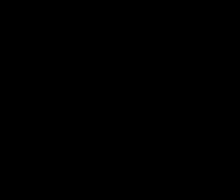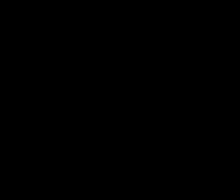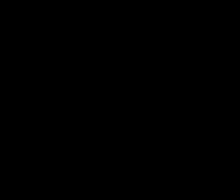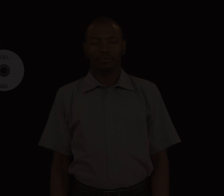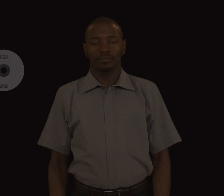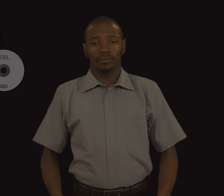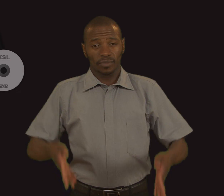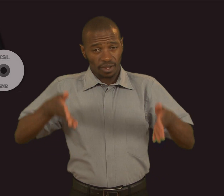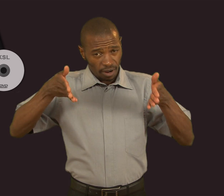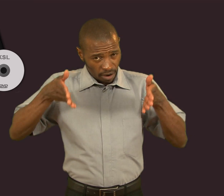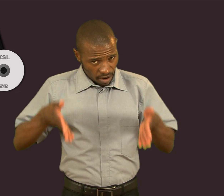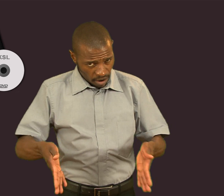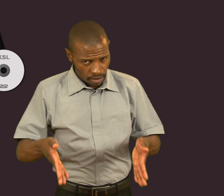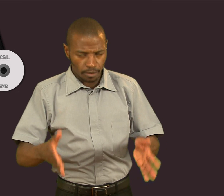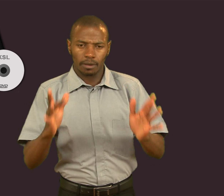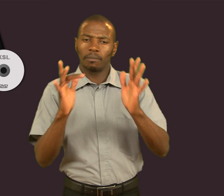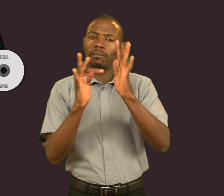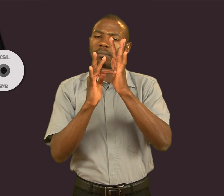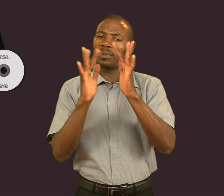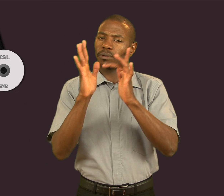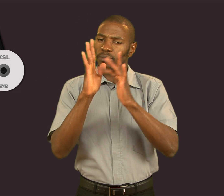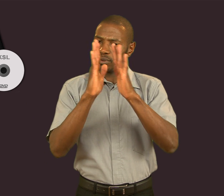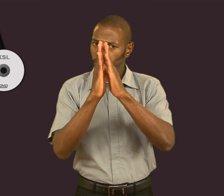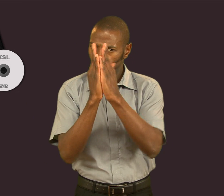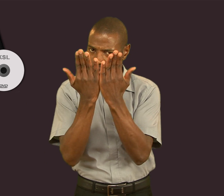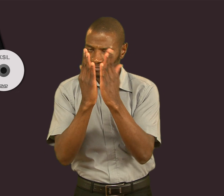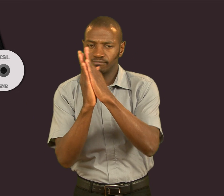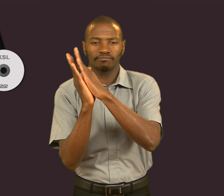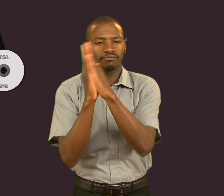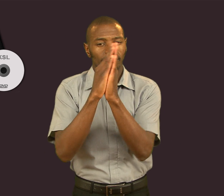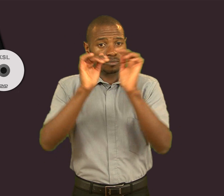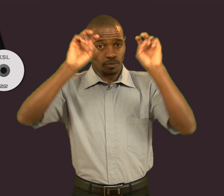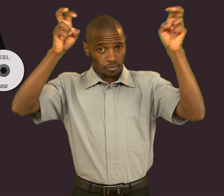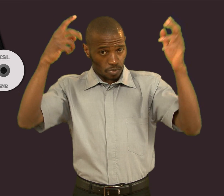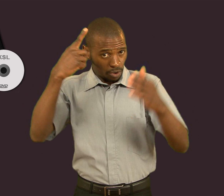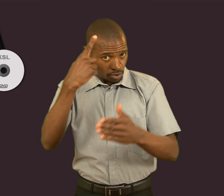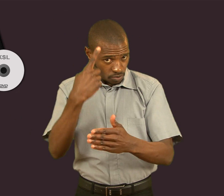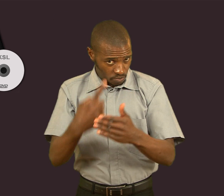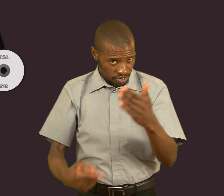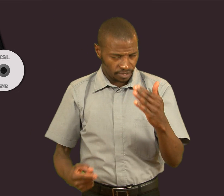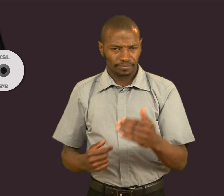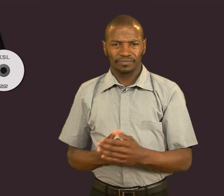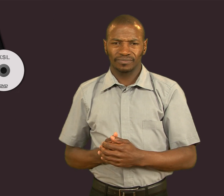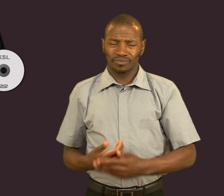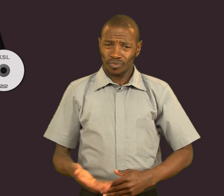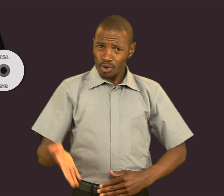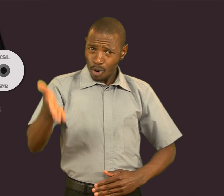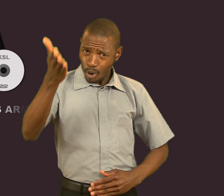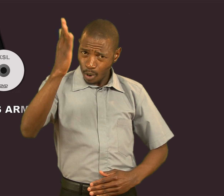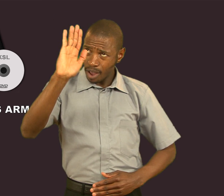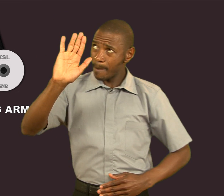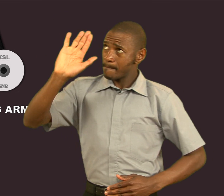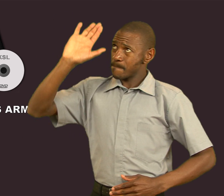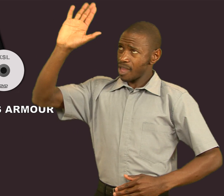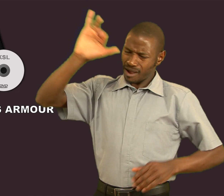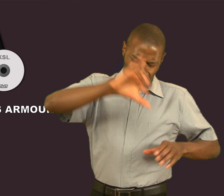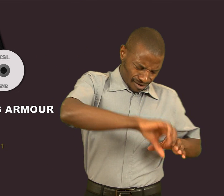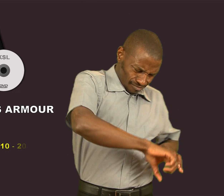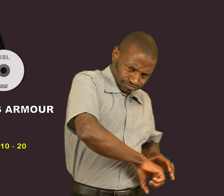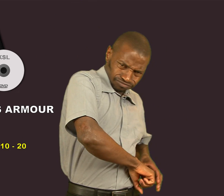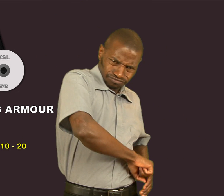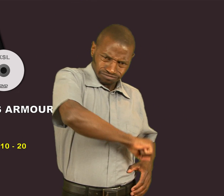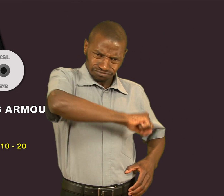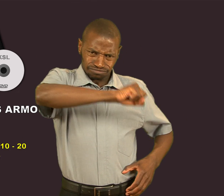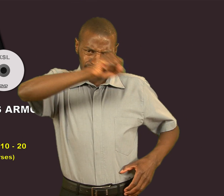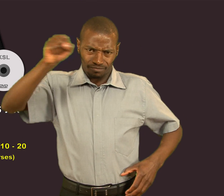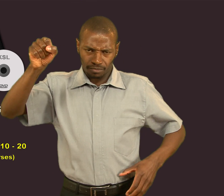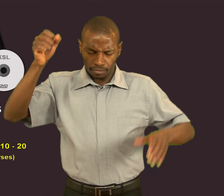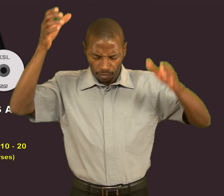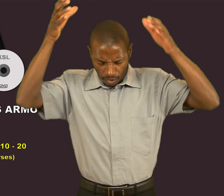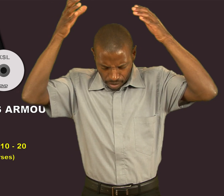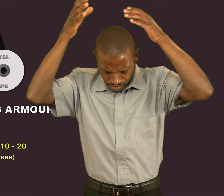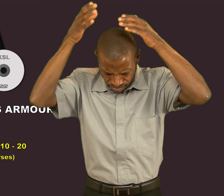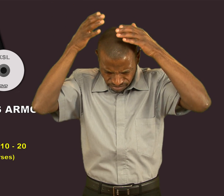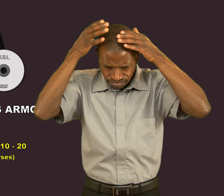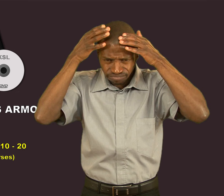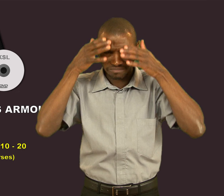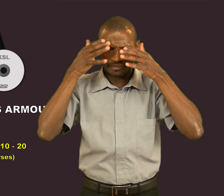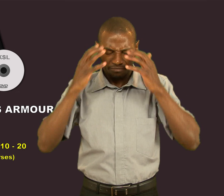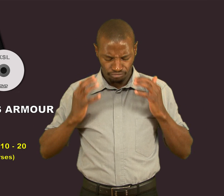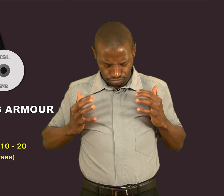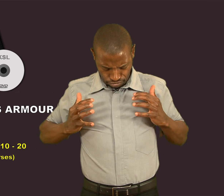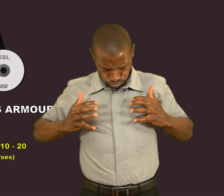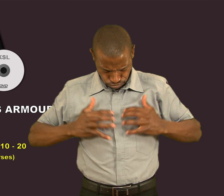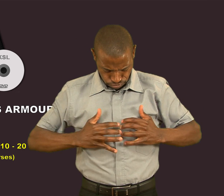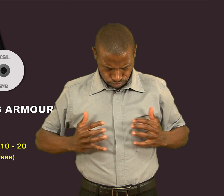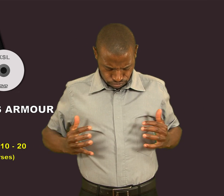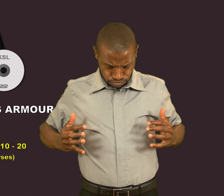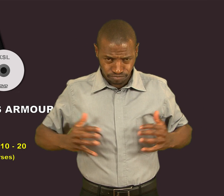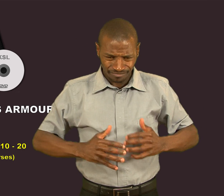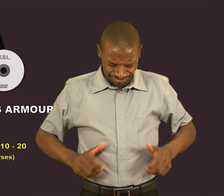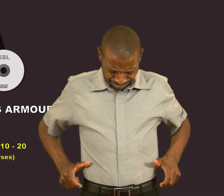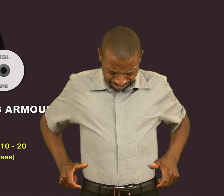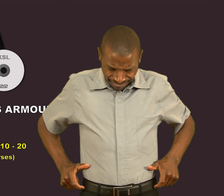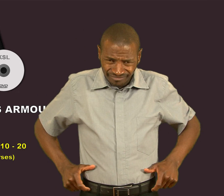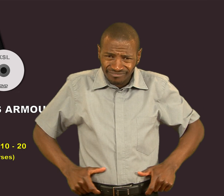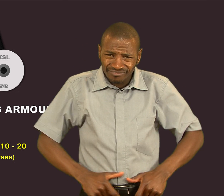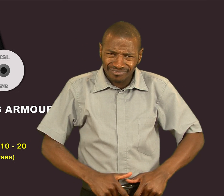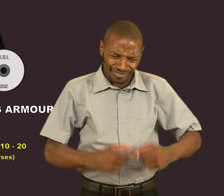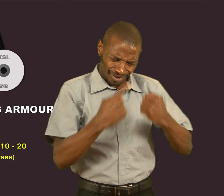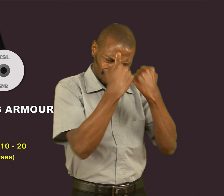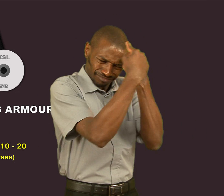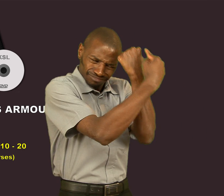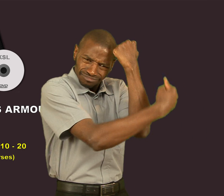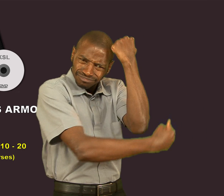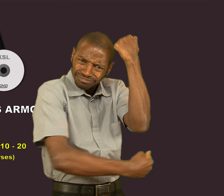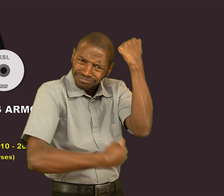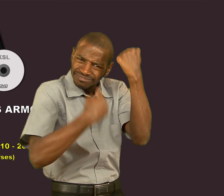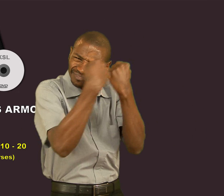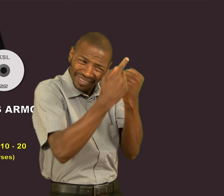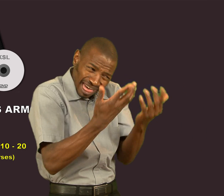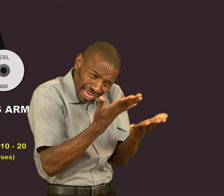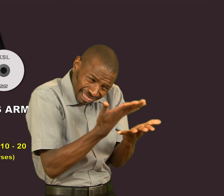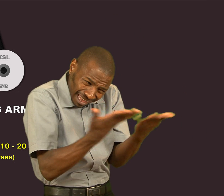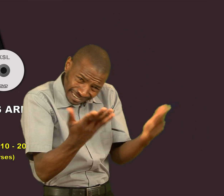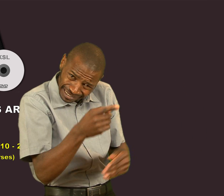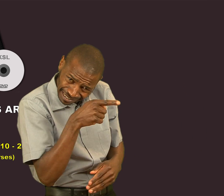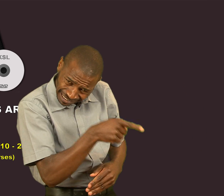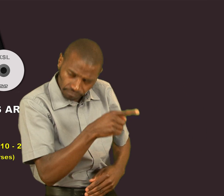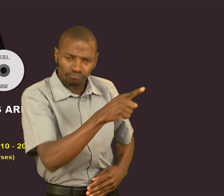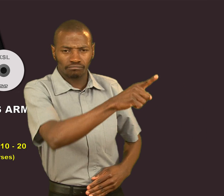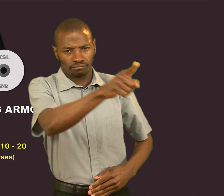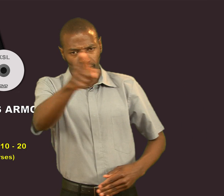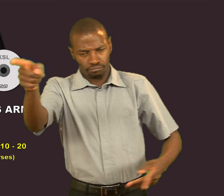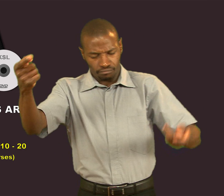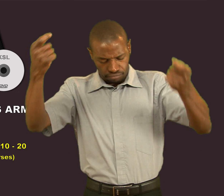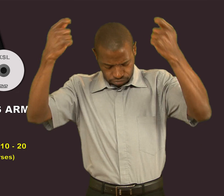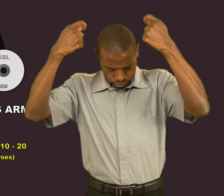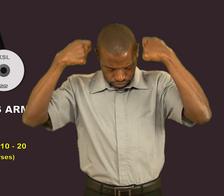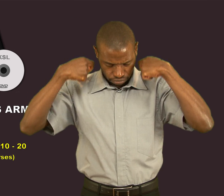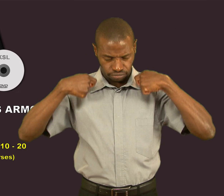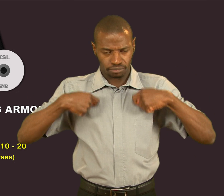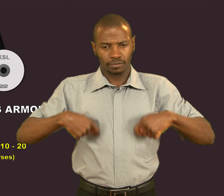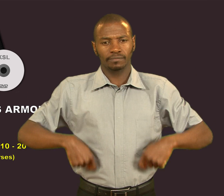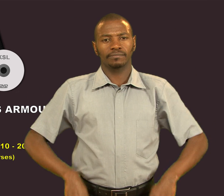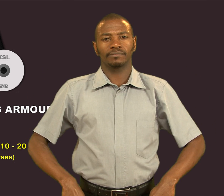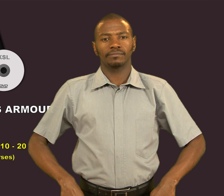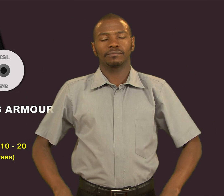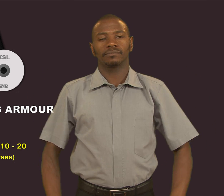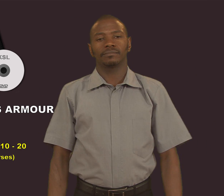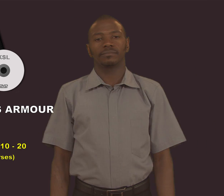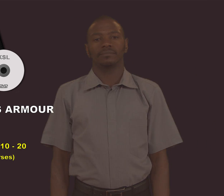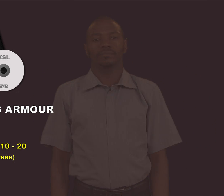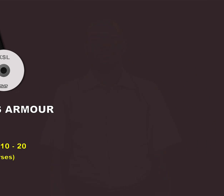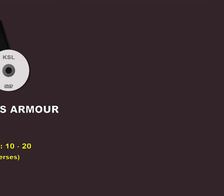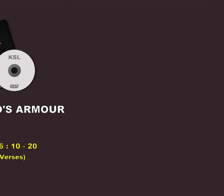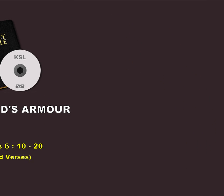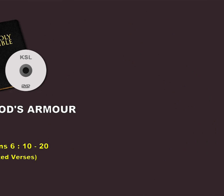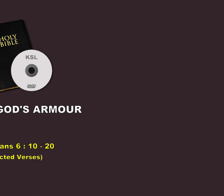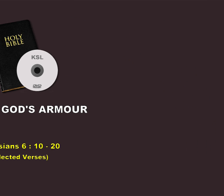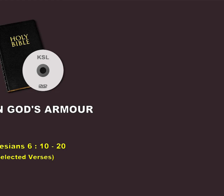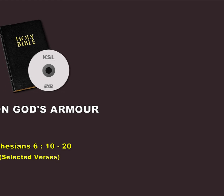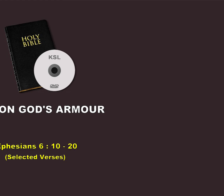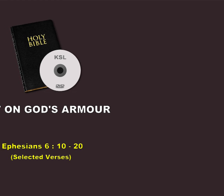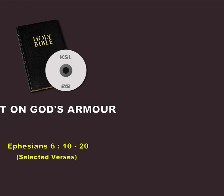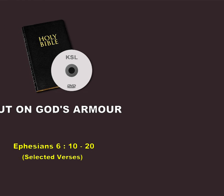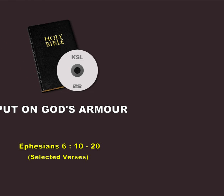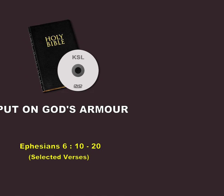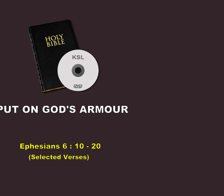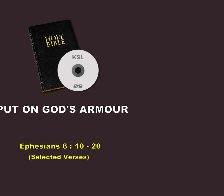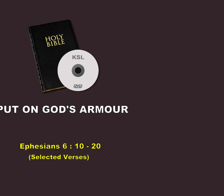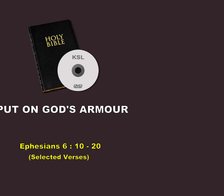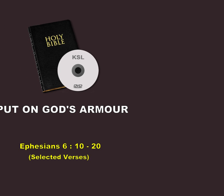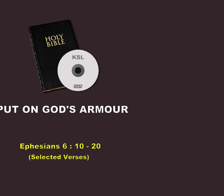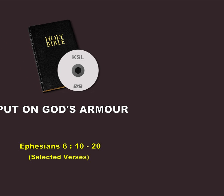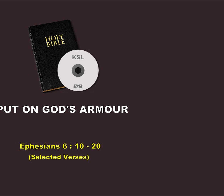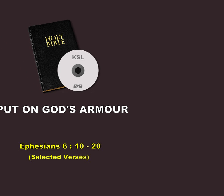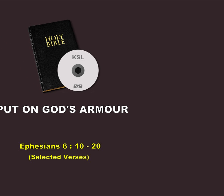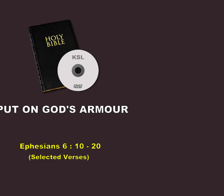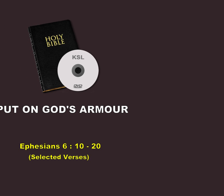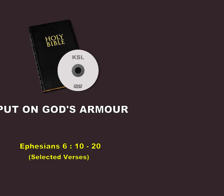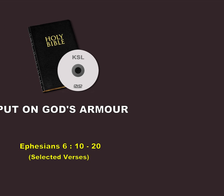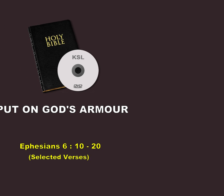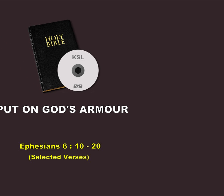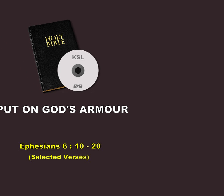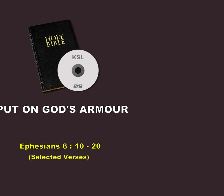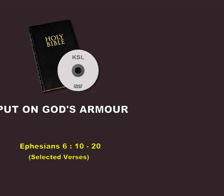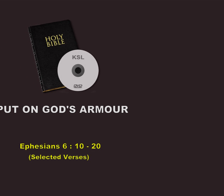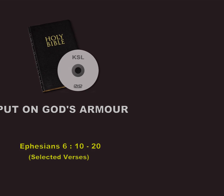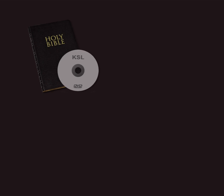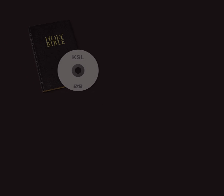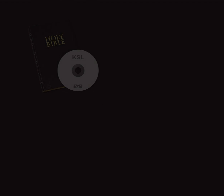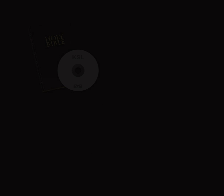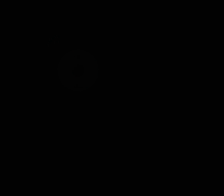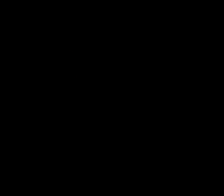Put on God's armor